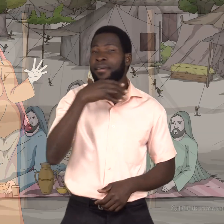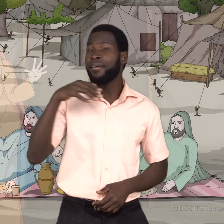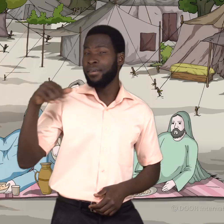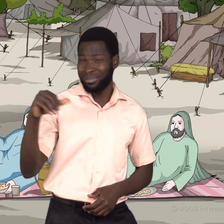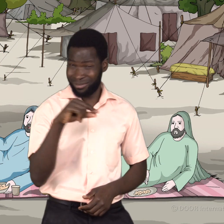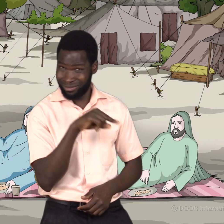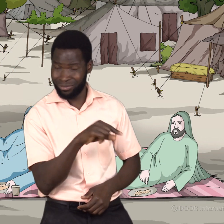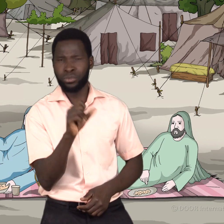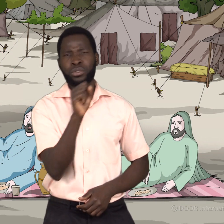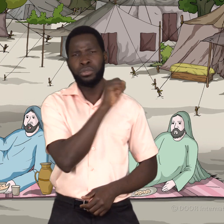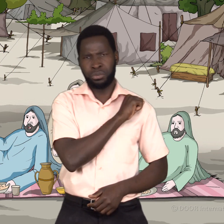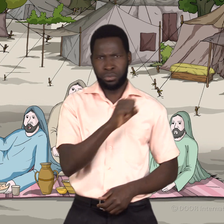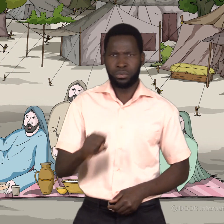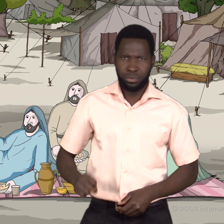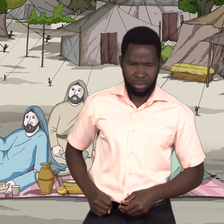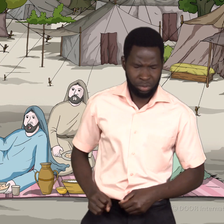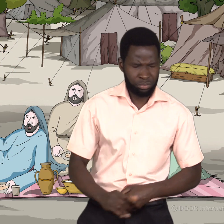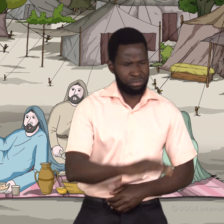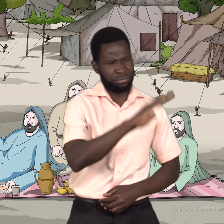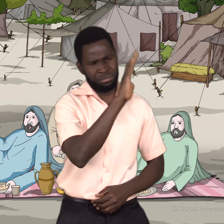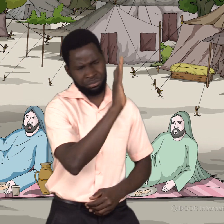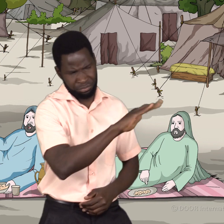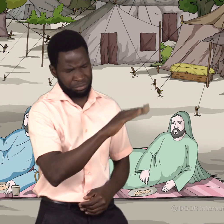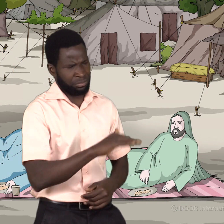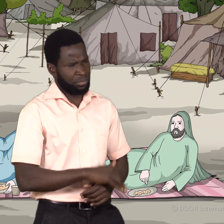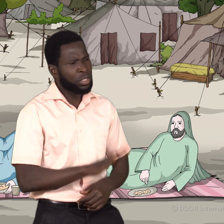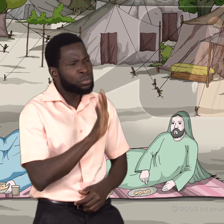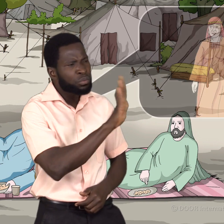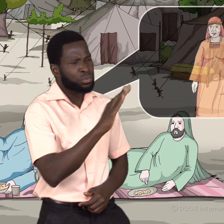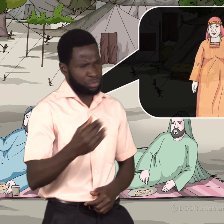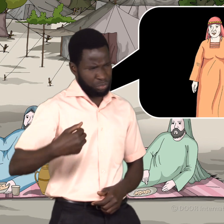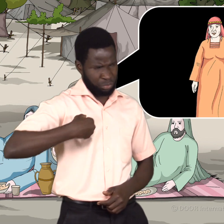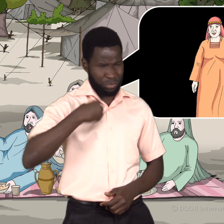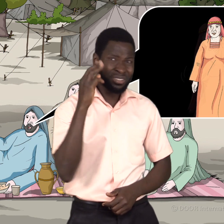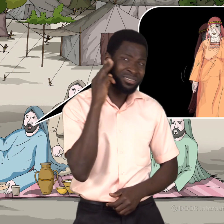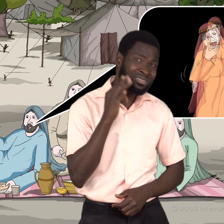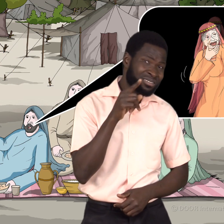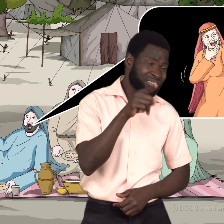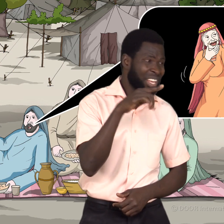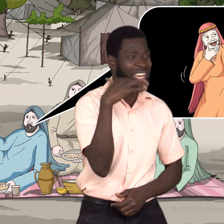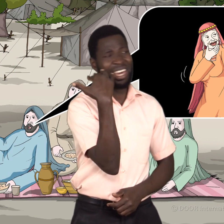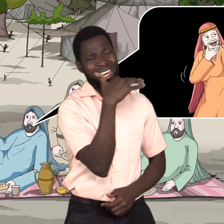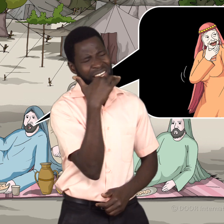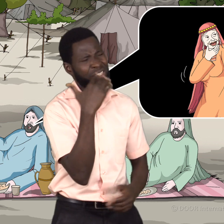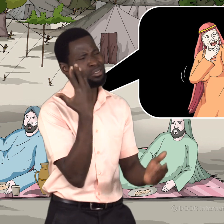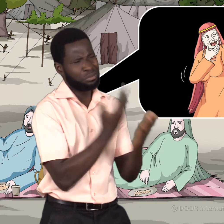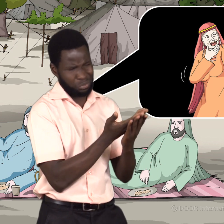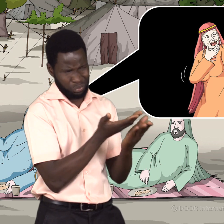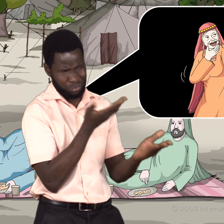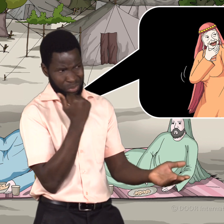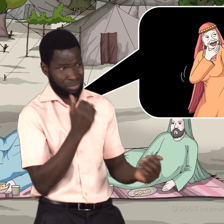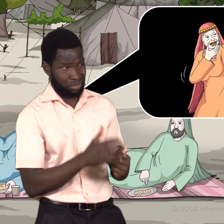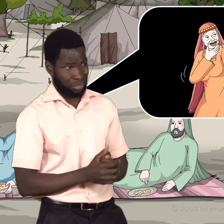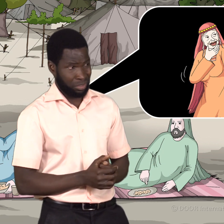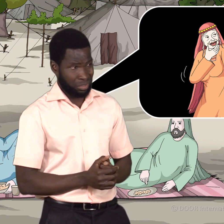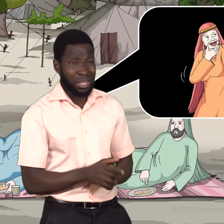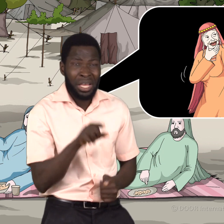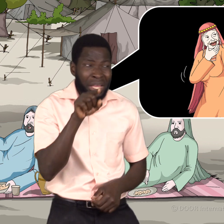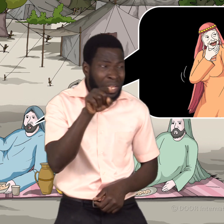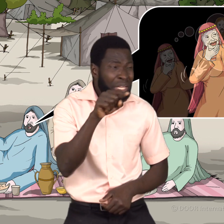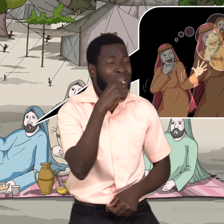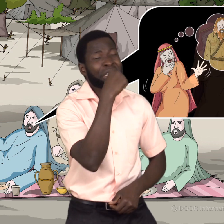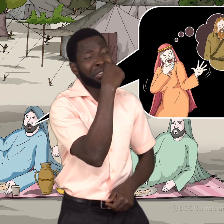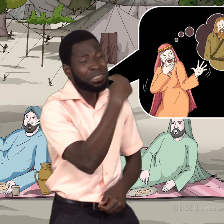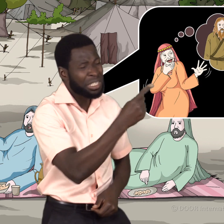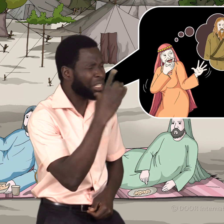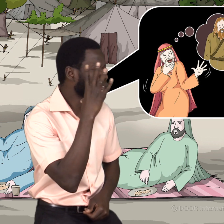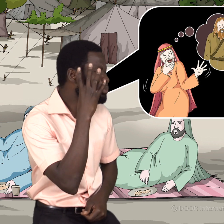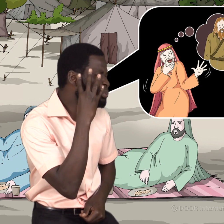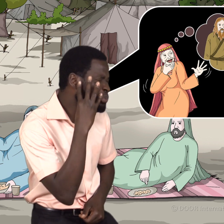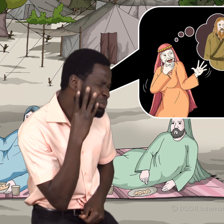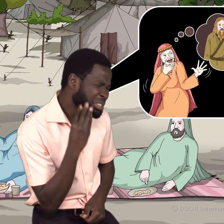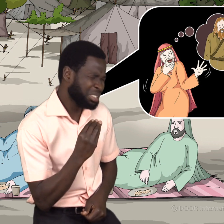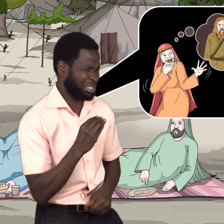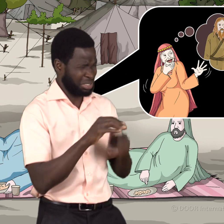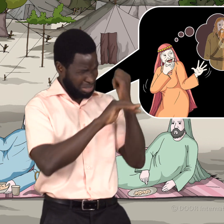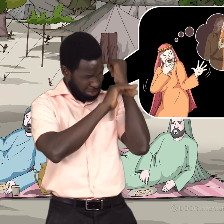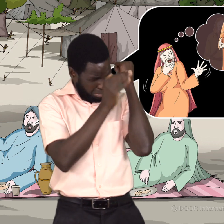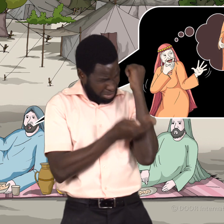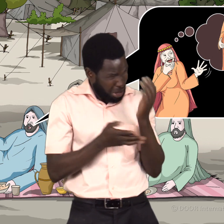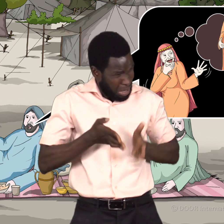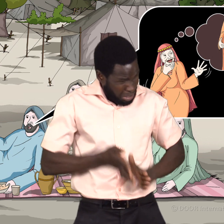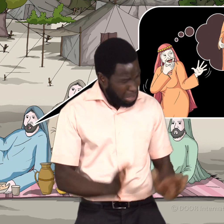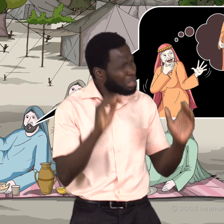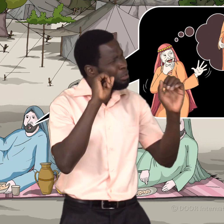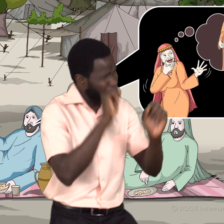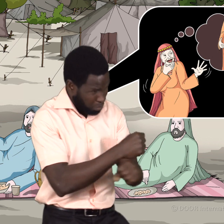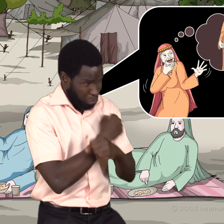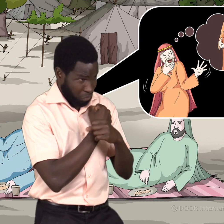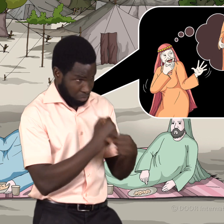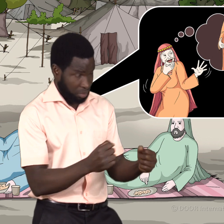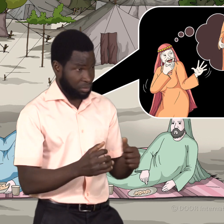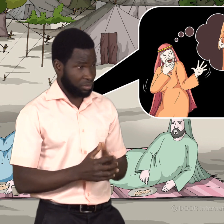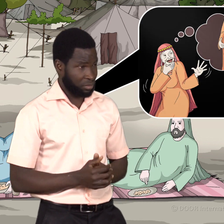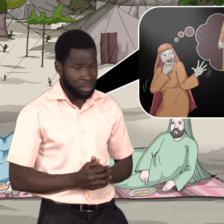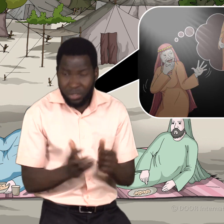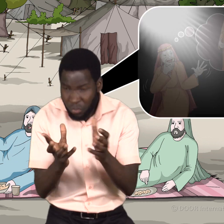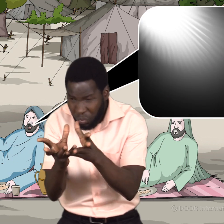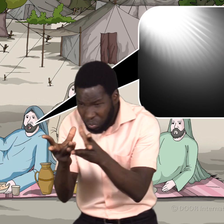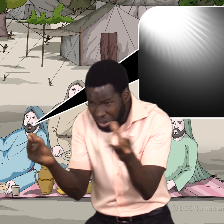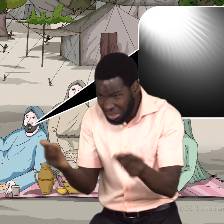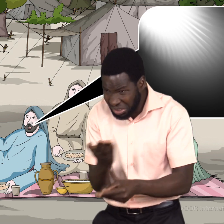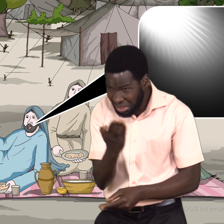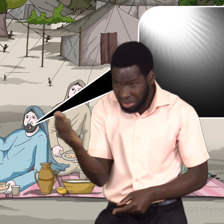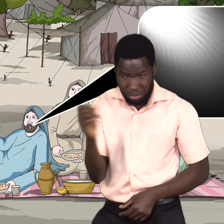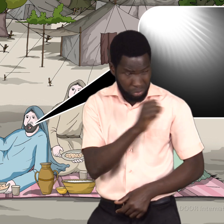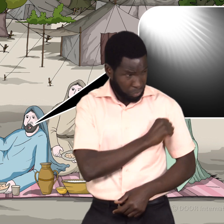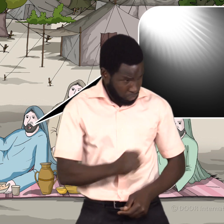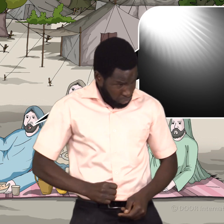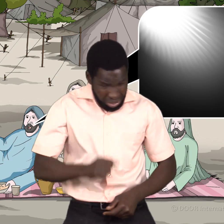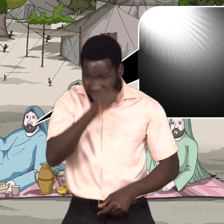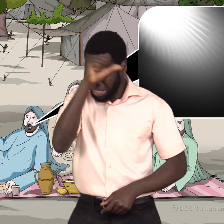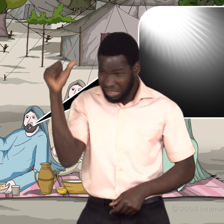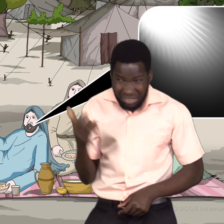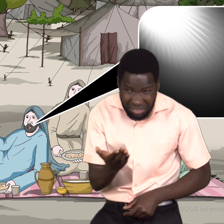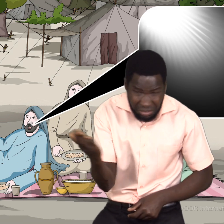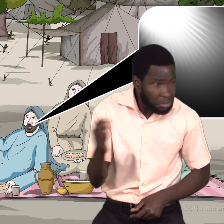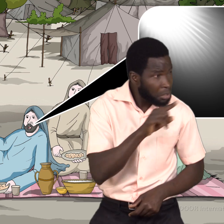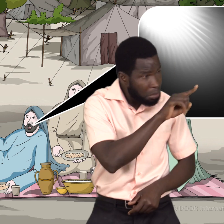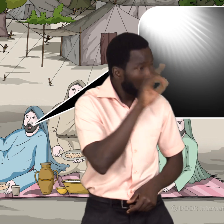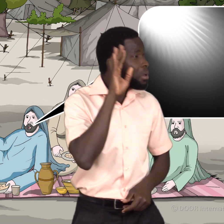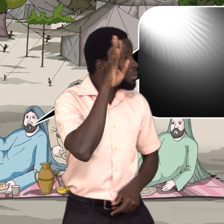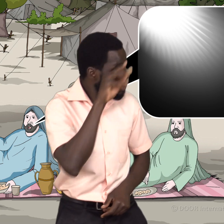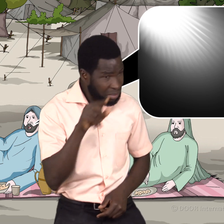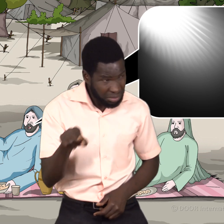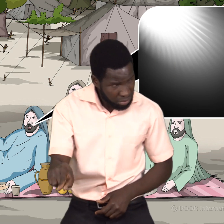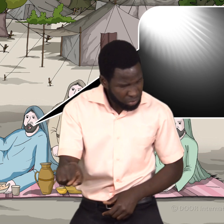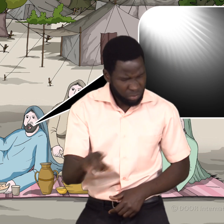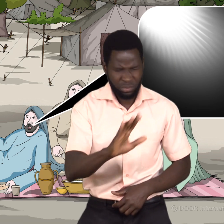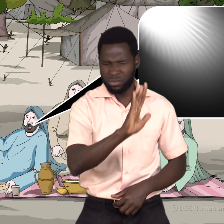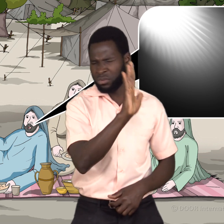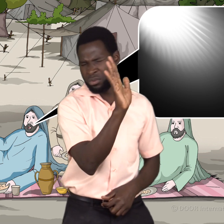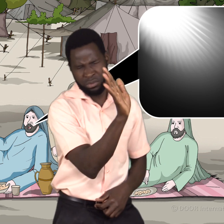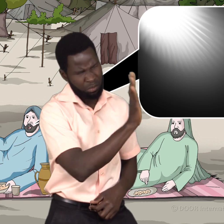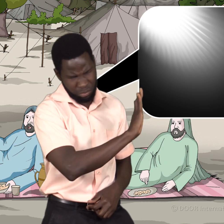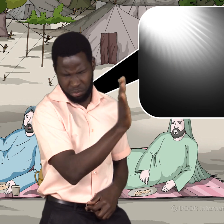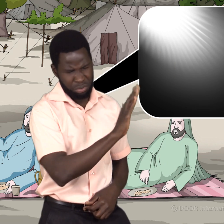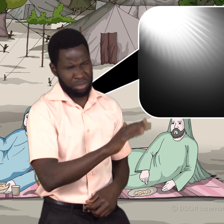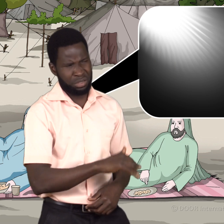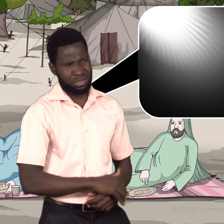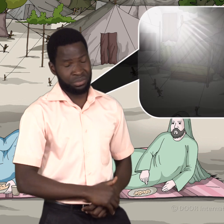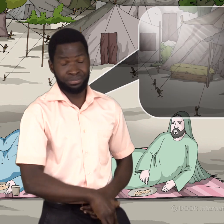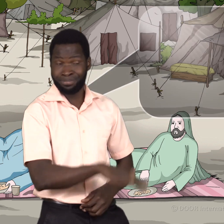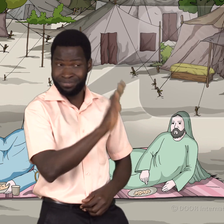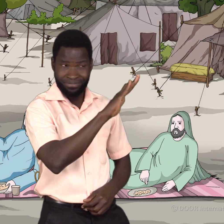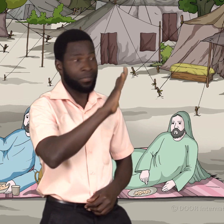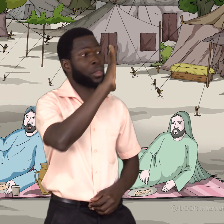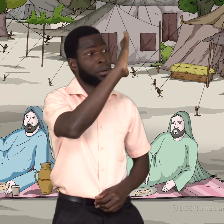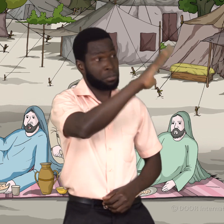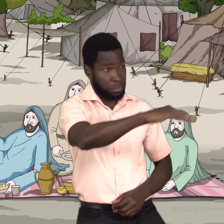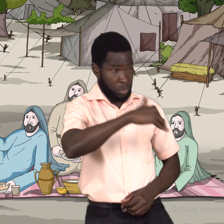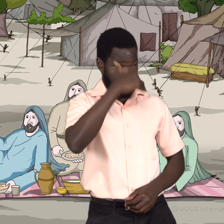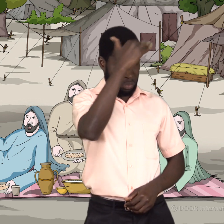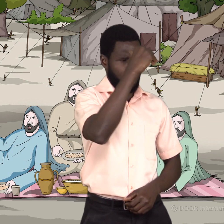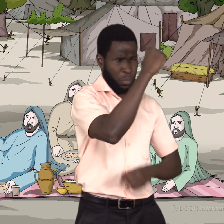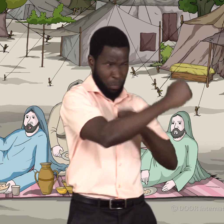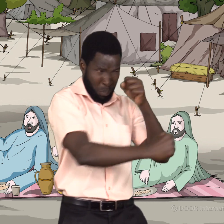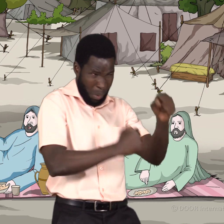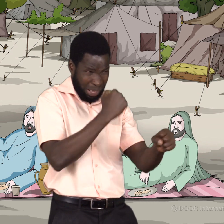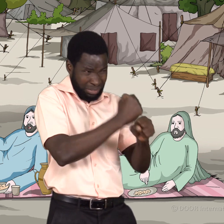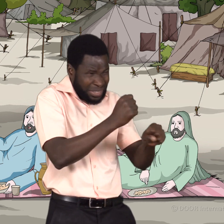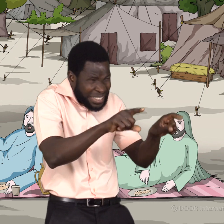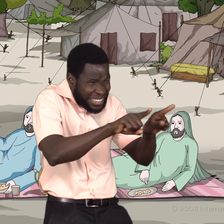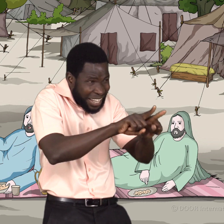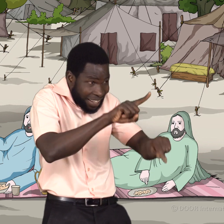And the LORD asked Abraham, “Why did Sarah laugh and say, ‘Can I really bear a child when I am old?’ Is anything too difficult for the LORD?